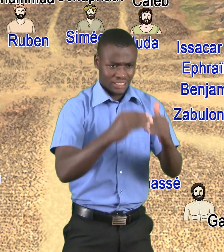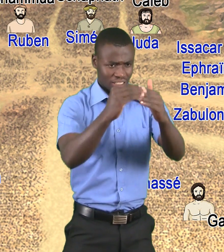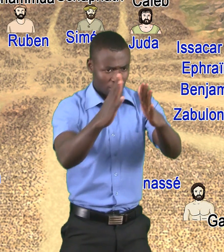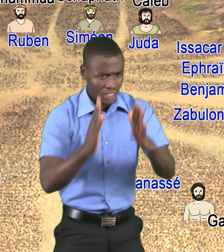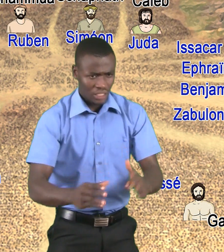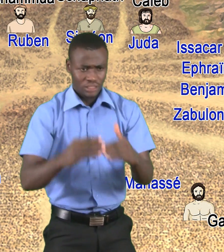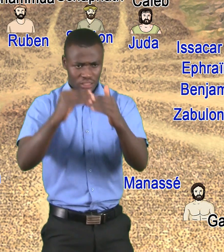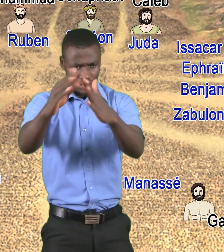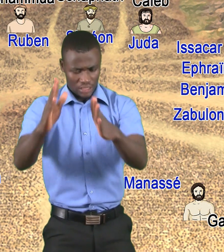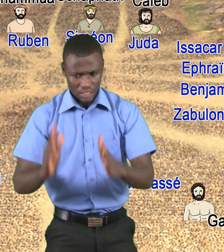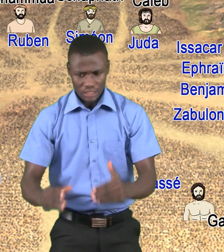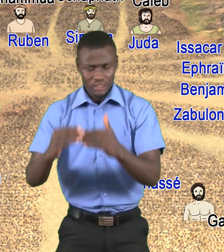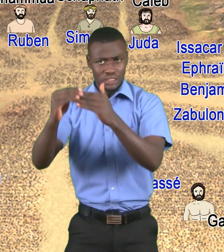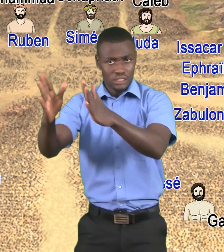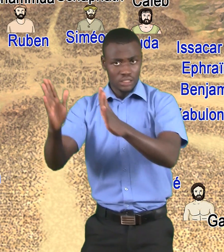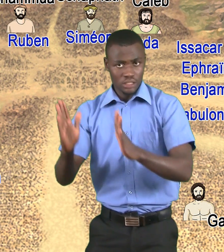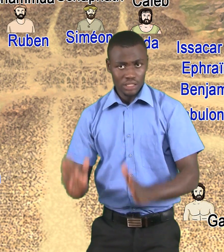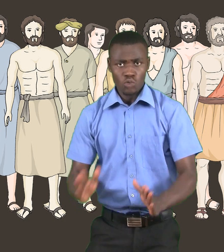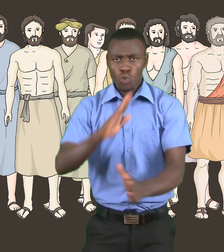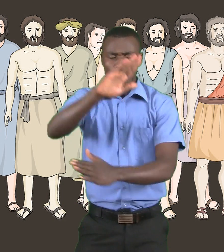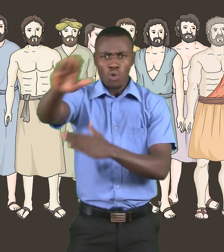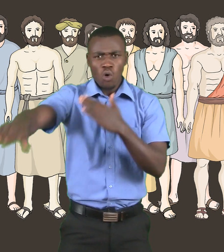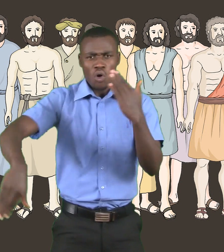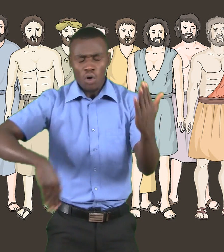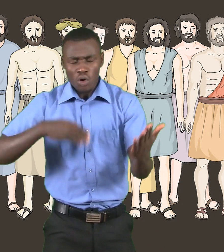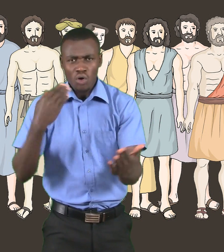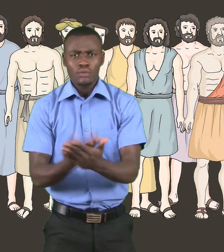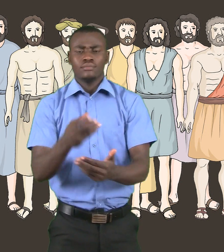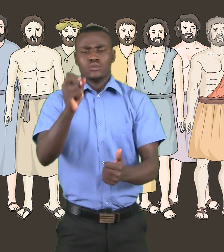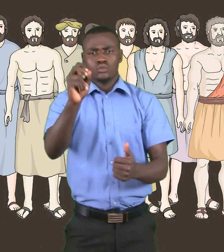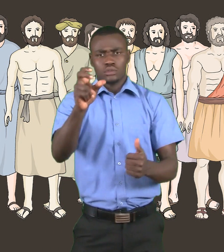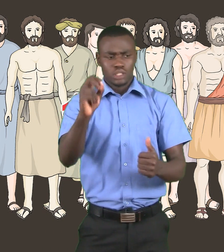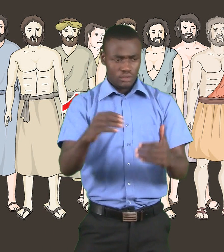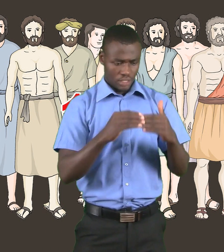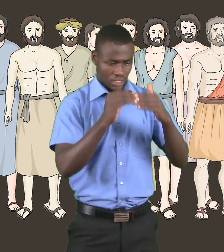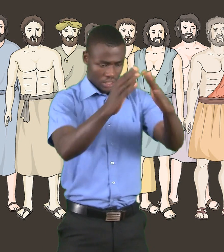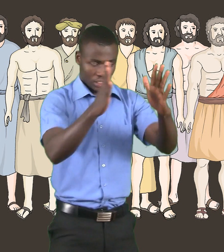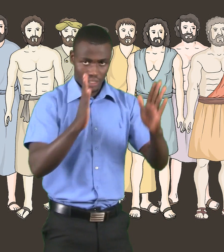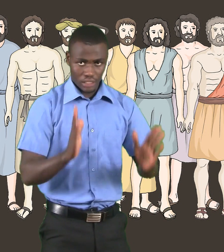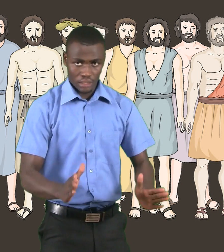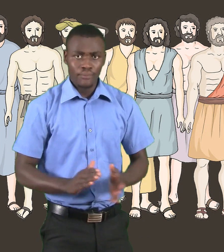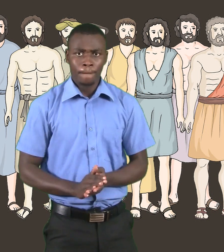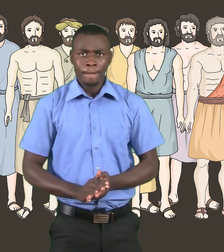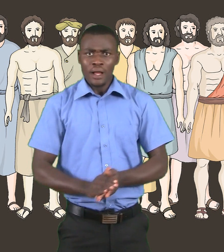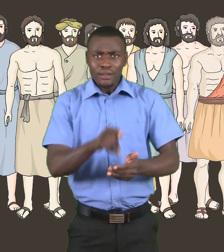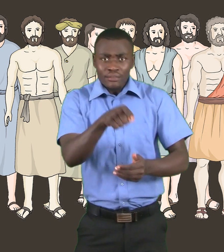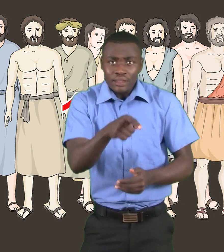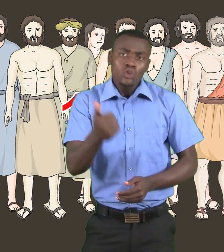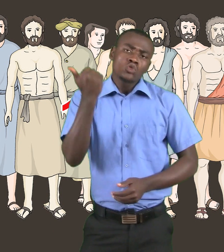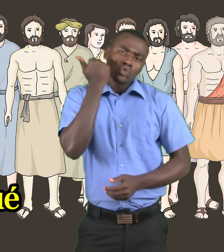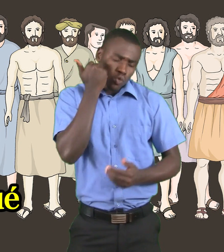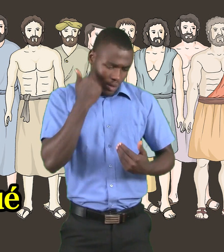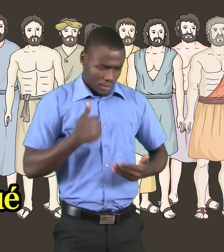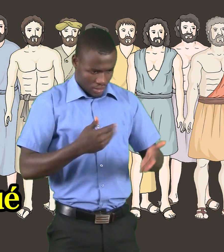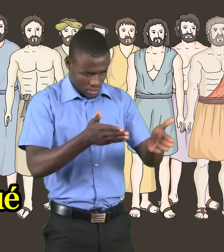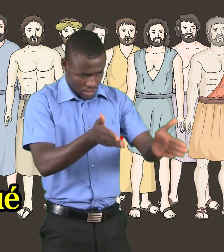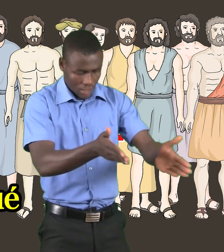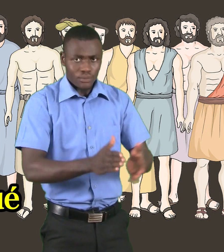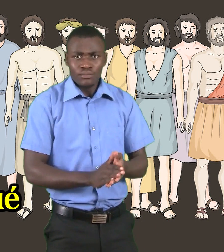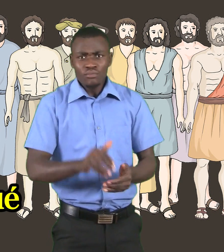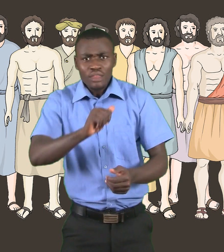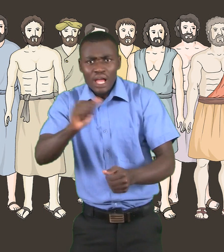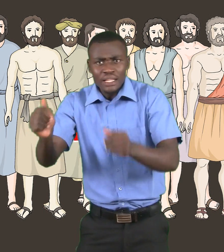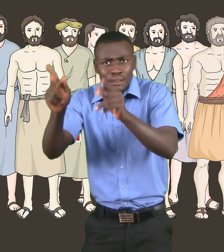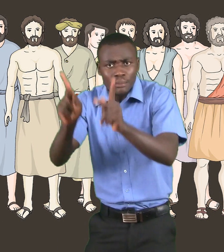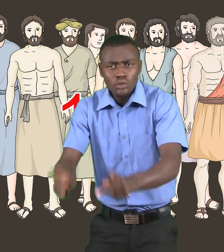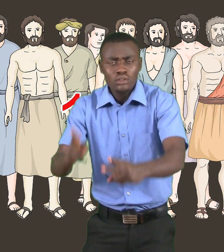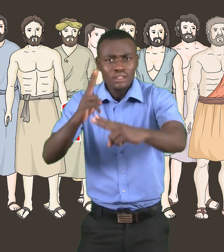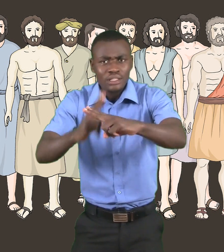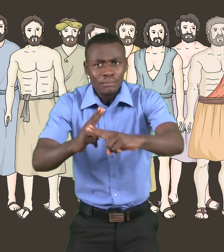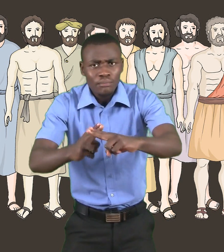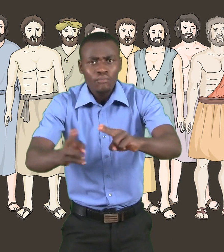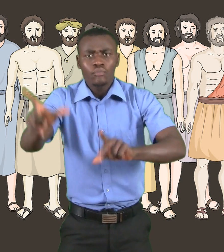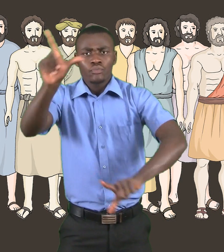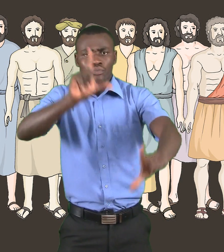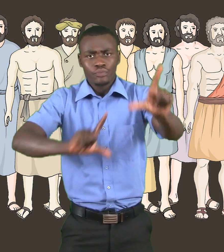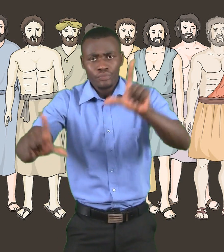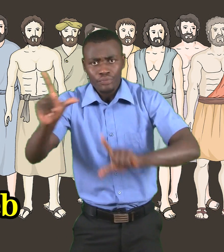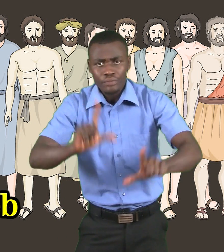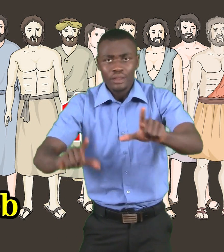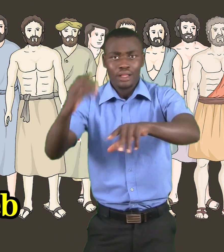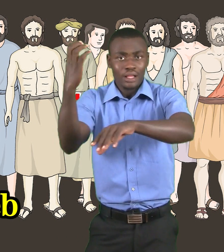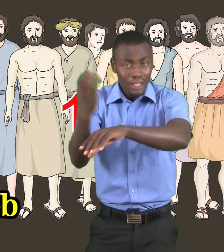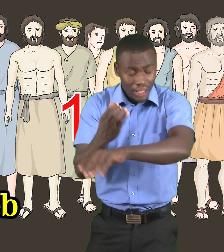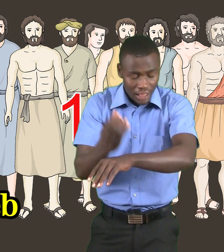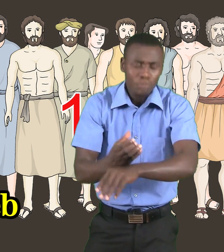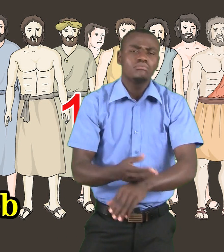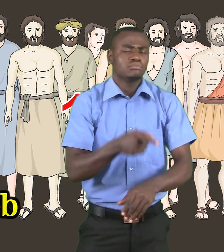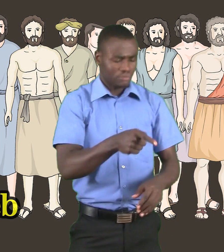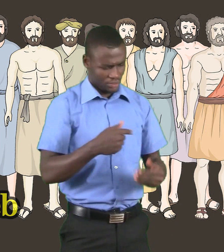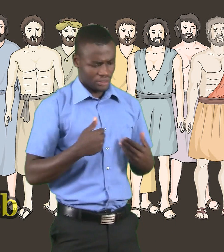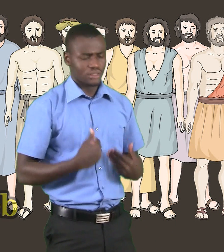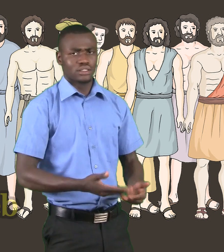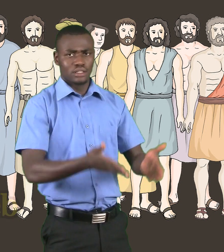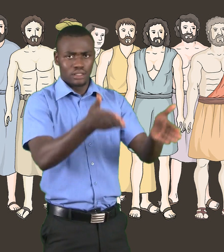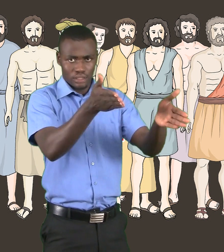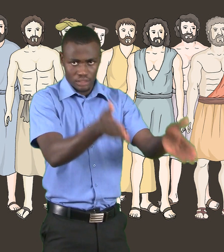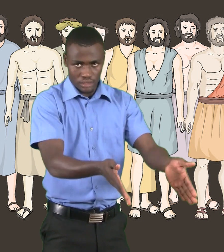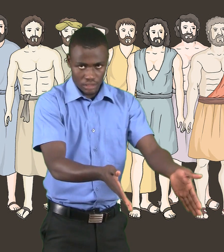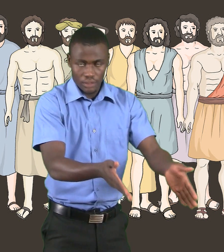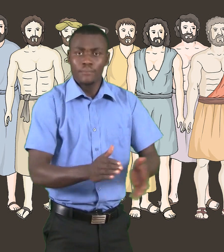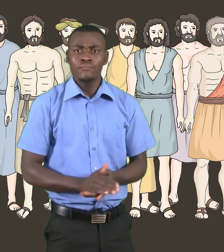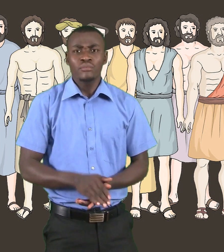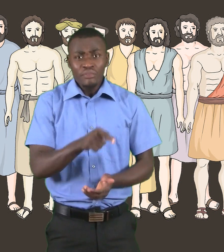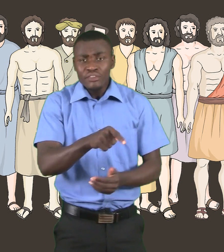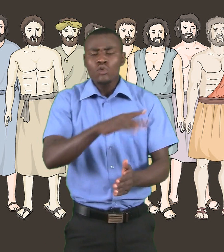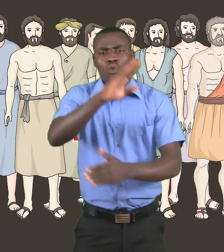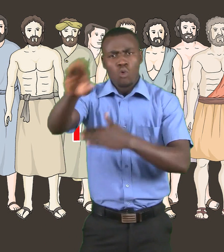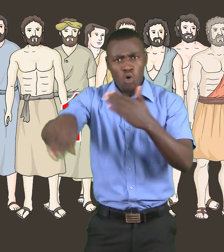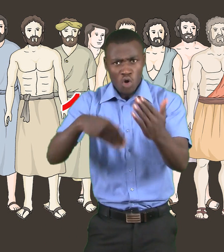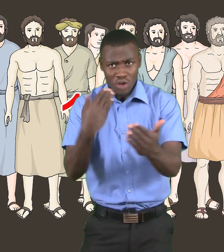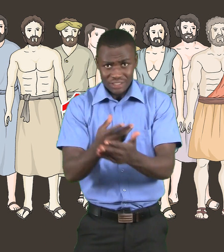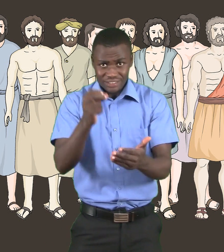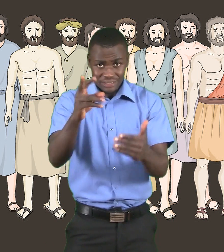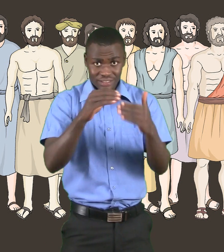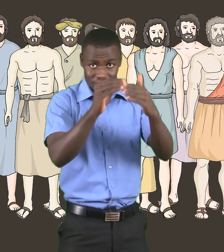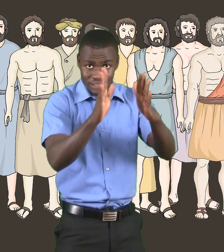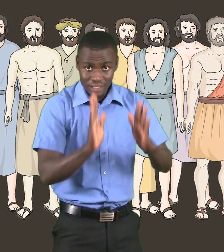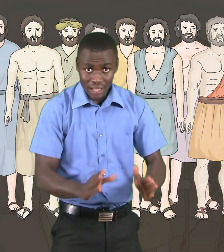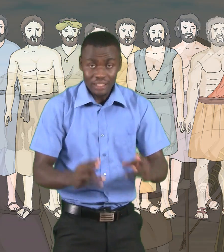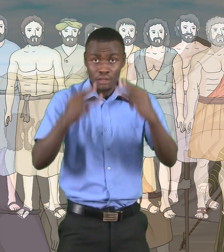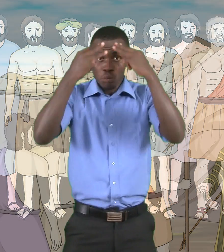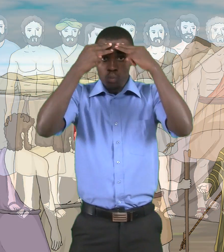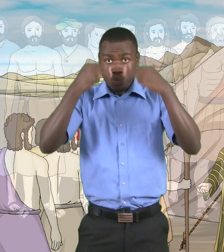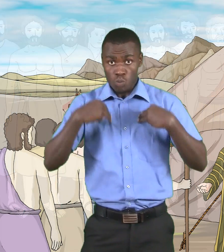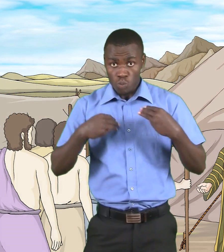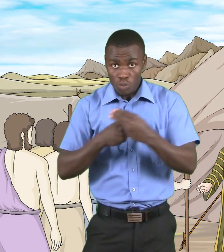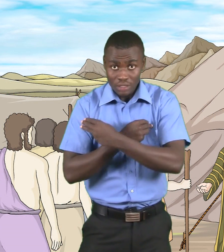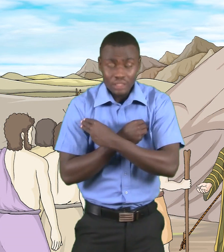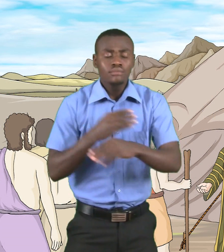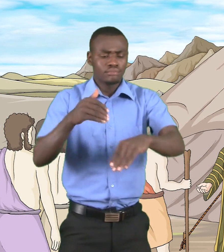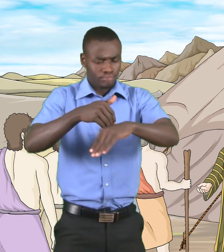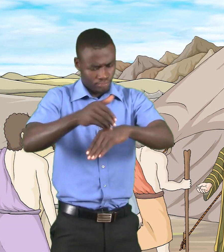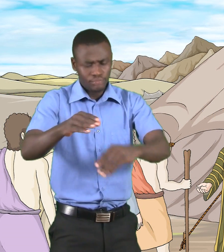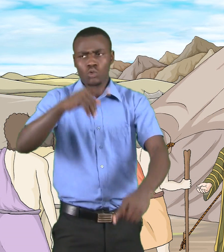These were the names of the men Moses sent to spy out the land; and Moses gave to Hoshea son of Nun the name Joshua.